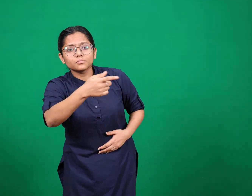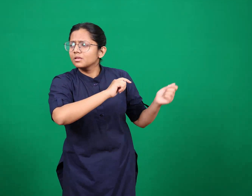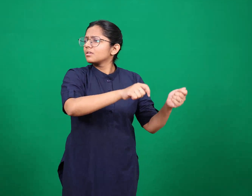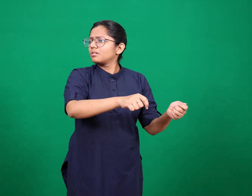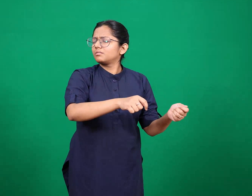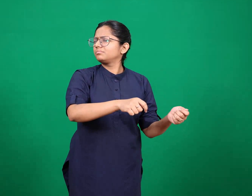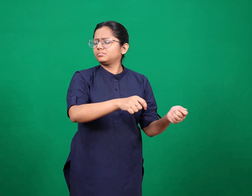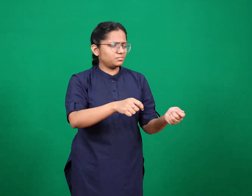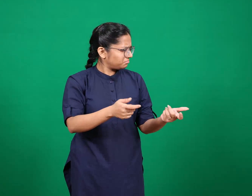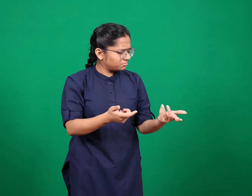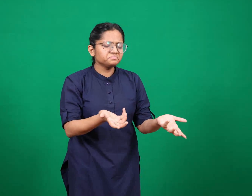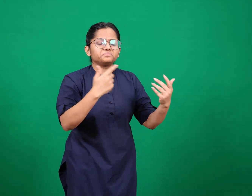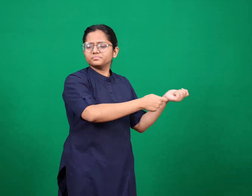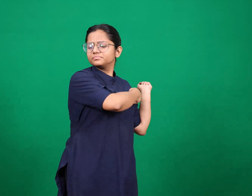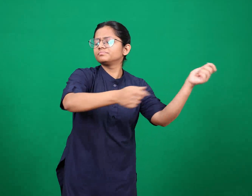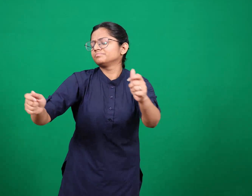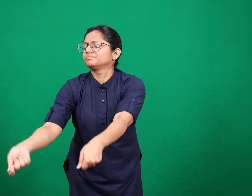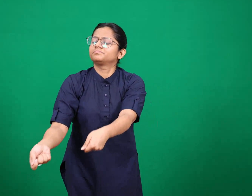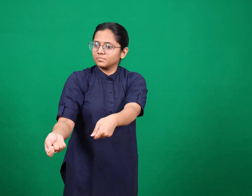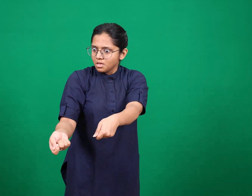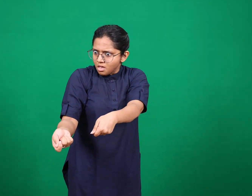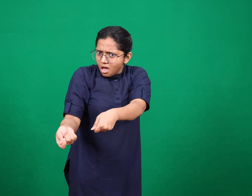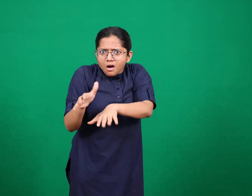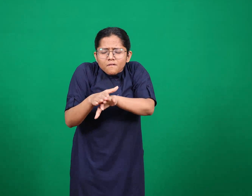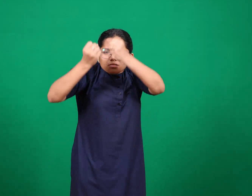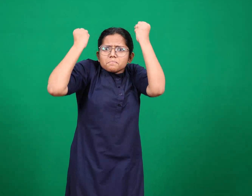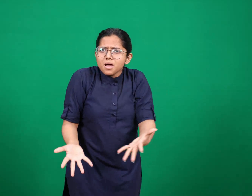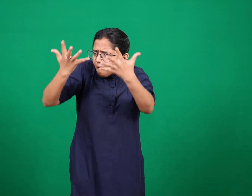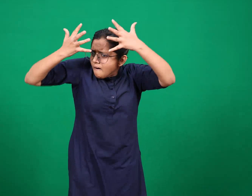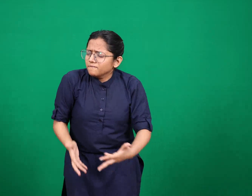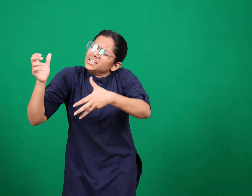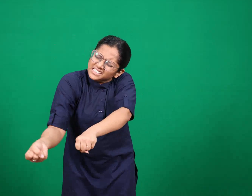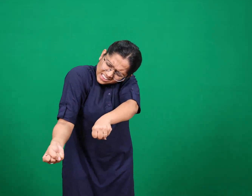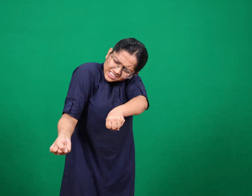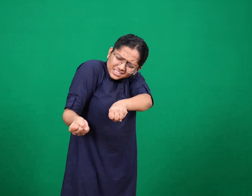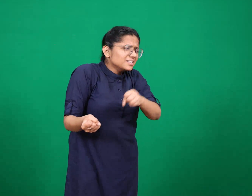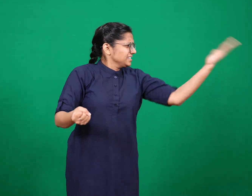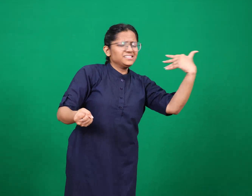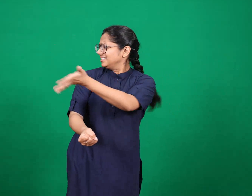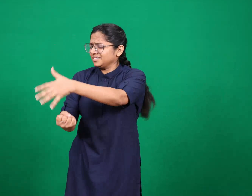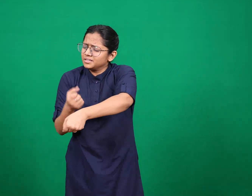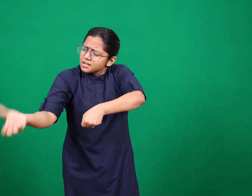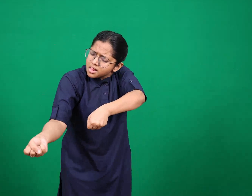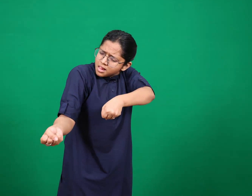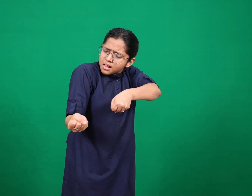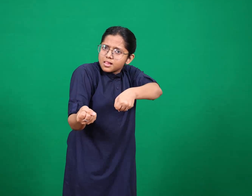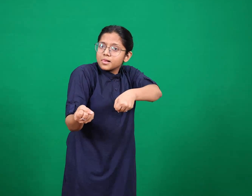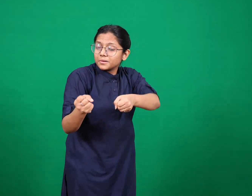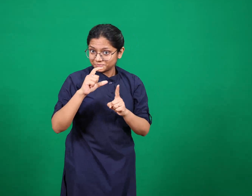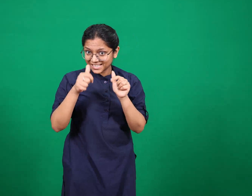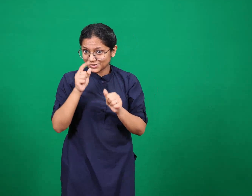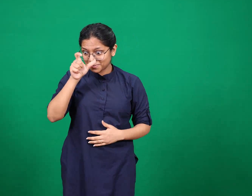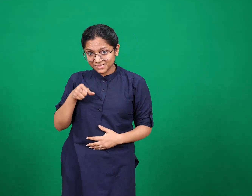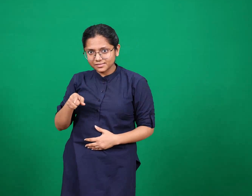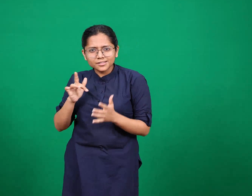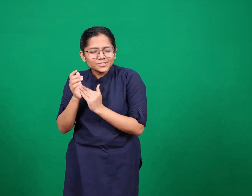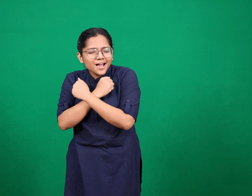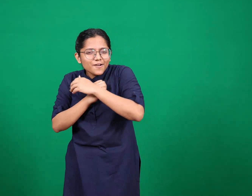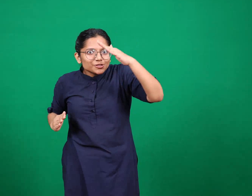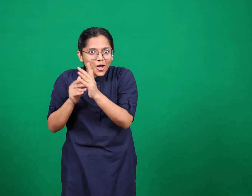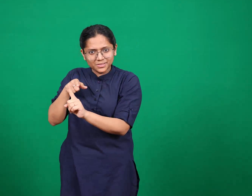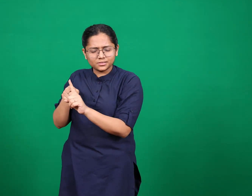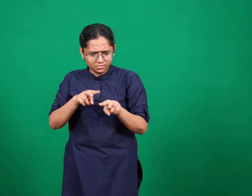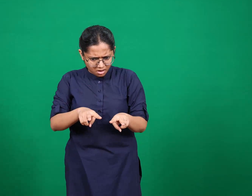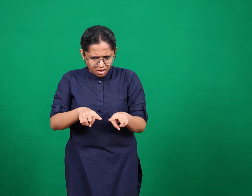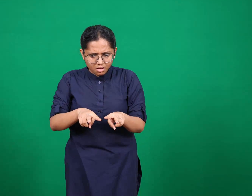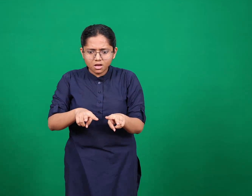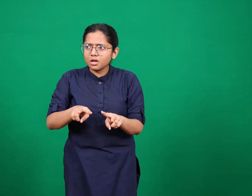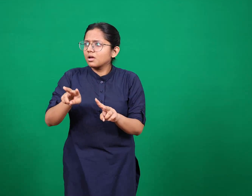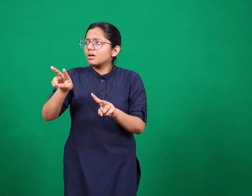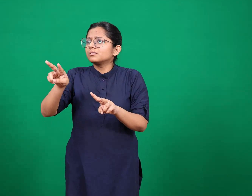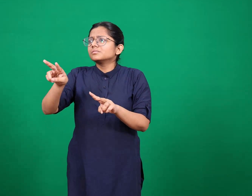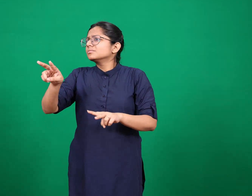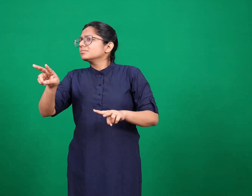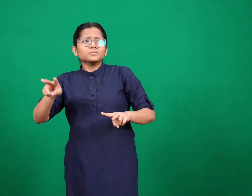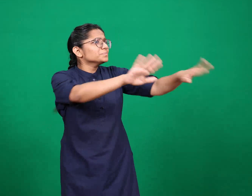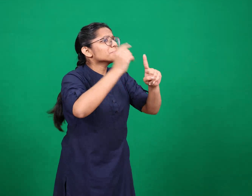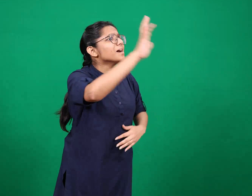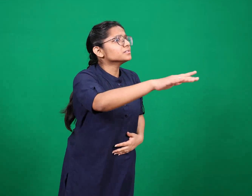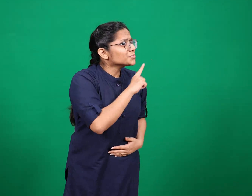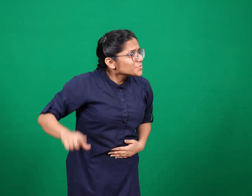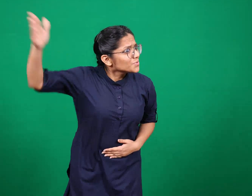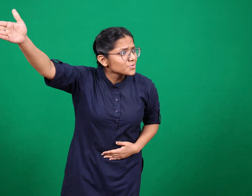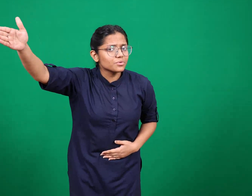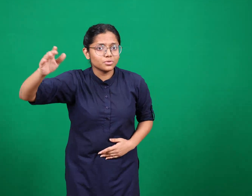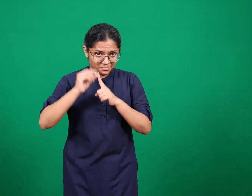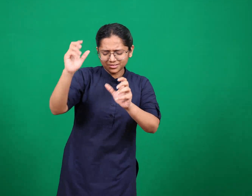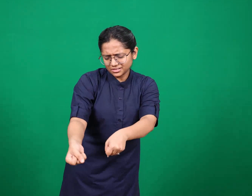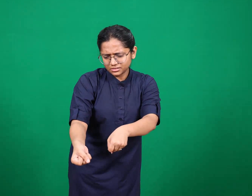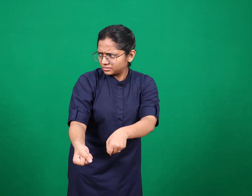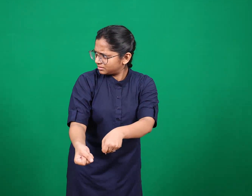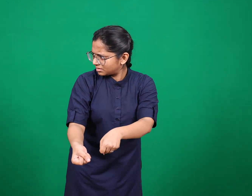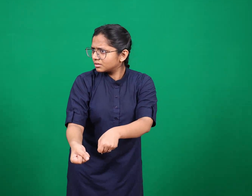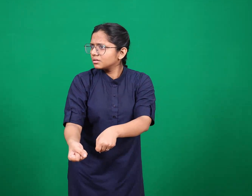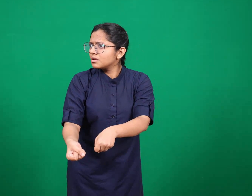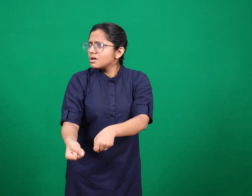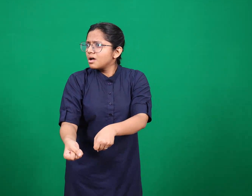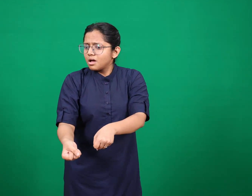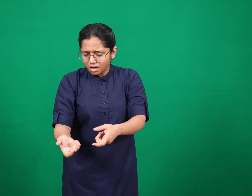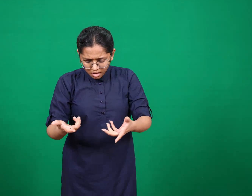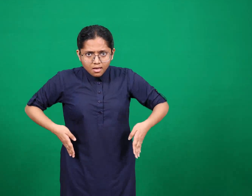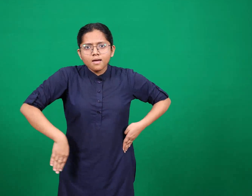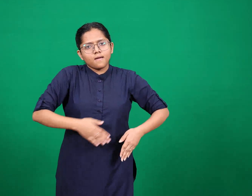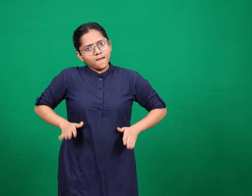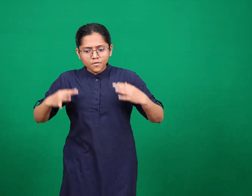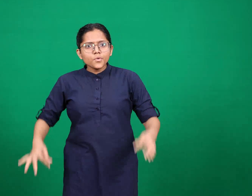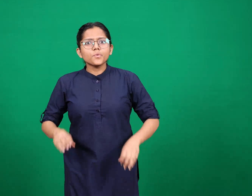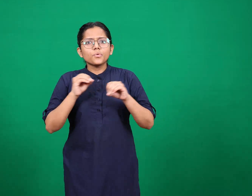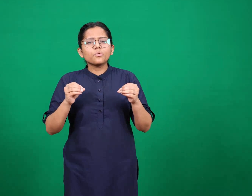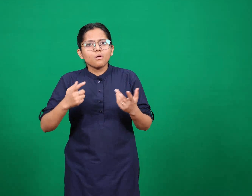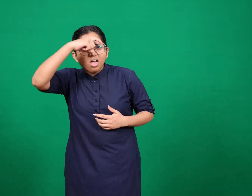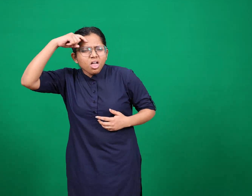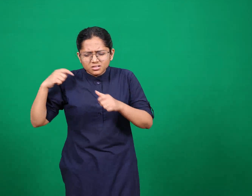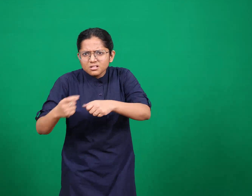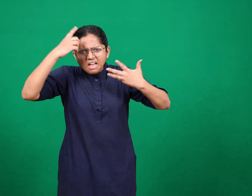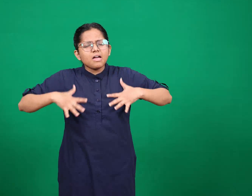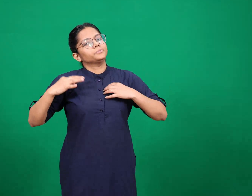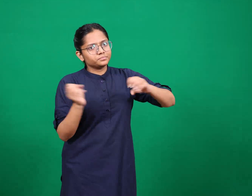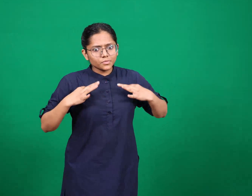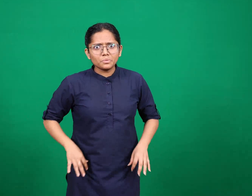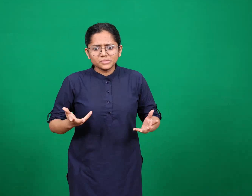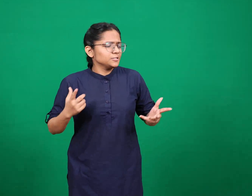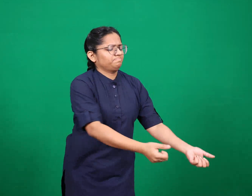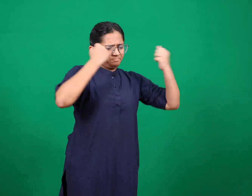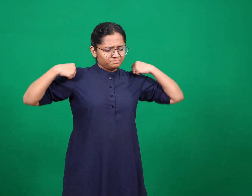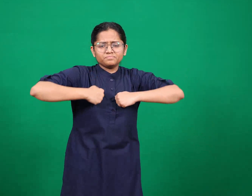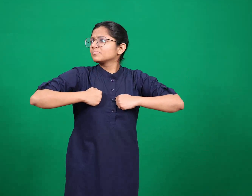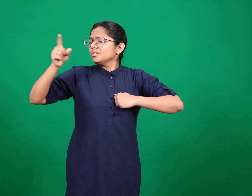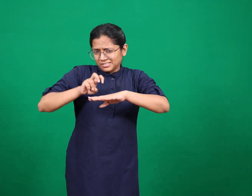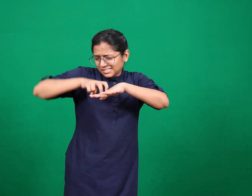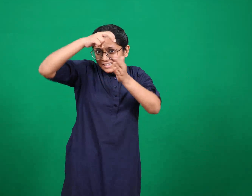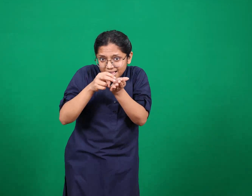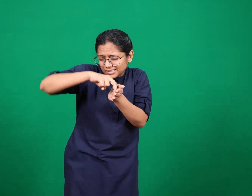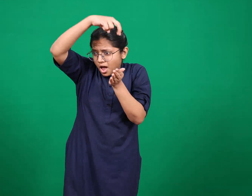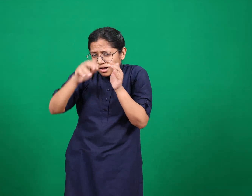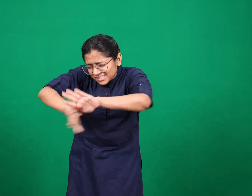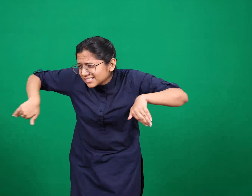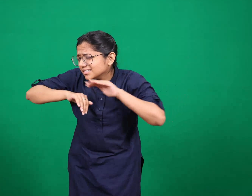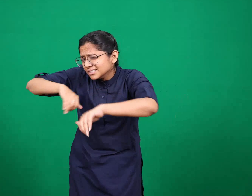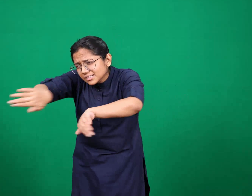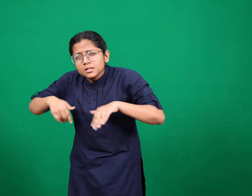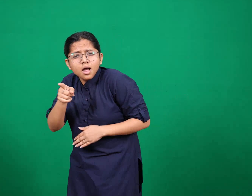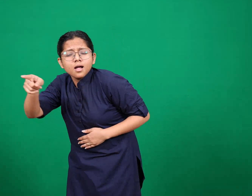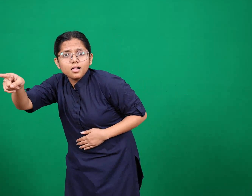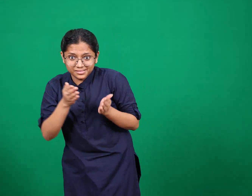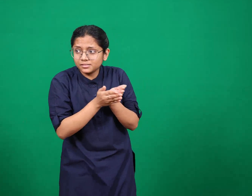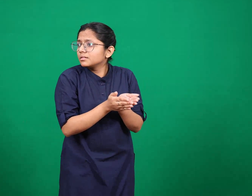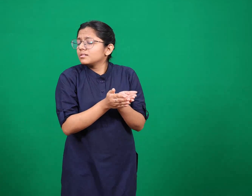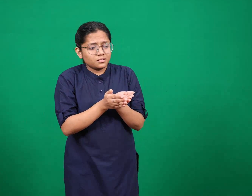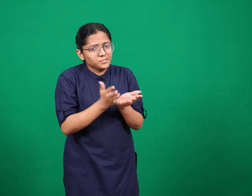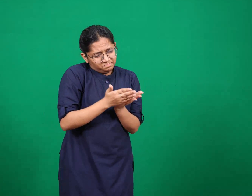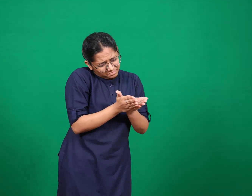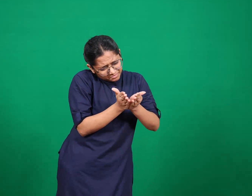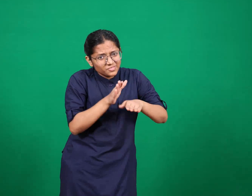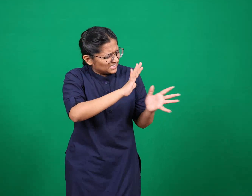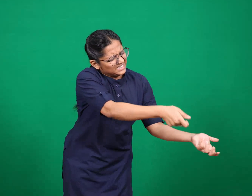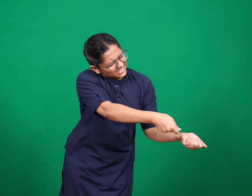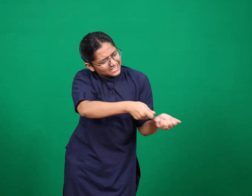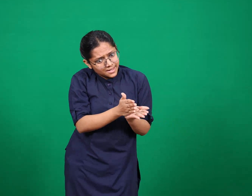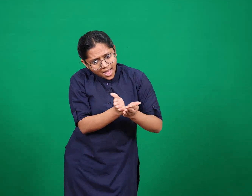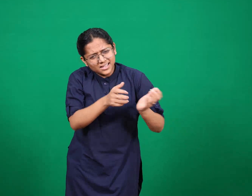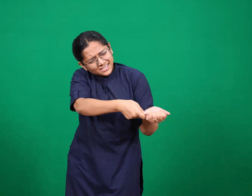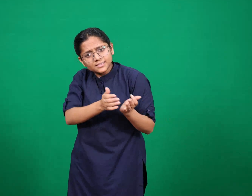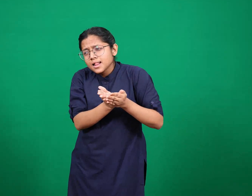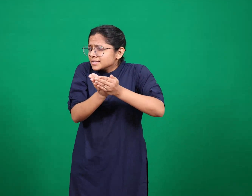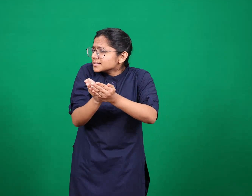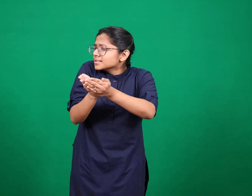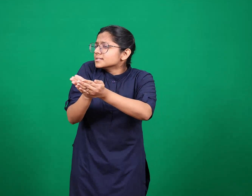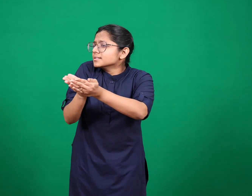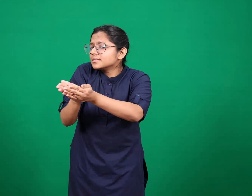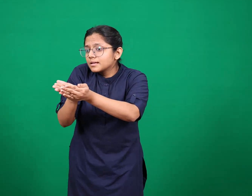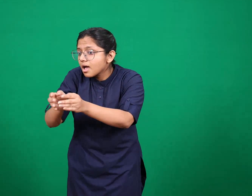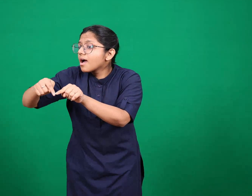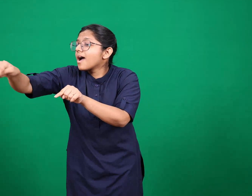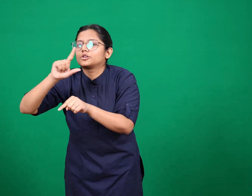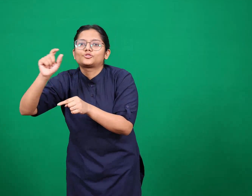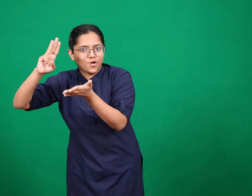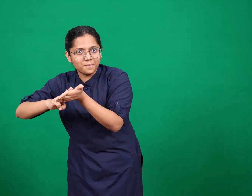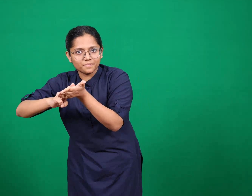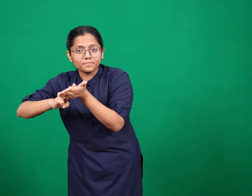Then the disciple whom Jesus loved said to Peter, "It is the Lord!" As soon as Simon Peter heard that it was the Lord, he put on his outer garment (for he had removed it) and jumped into the sea. The other disciples came ashore in the boat.